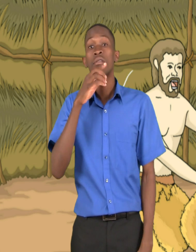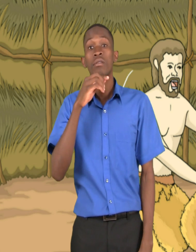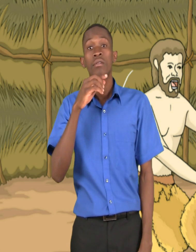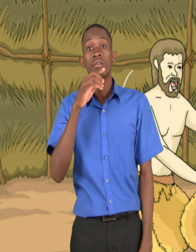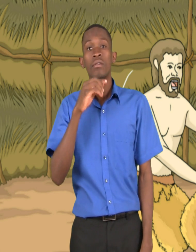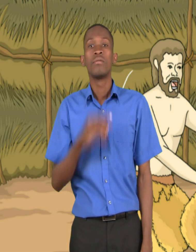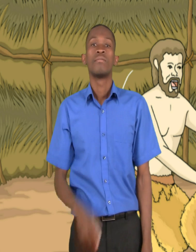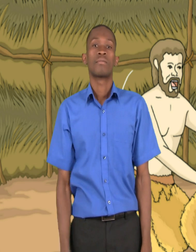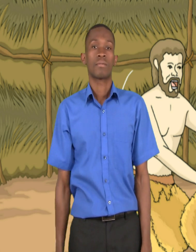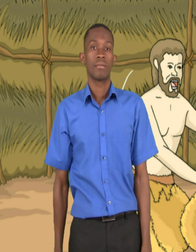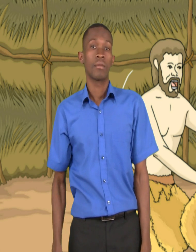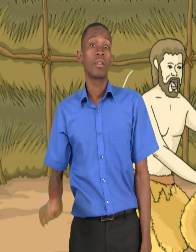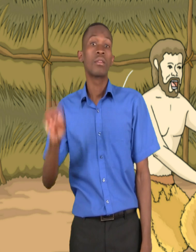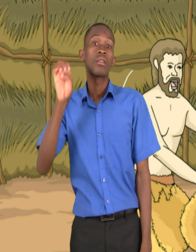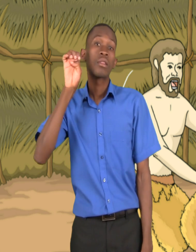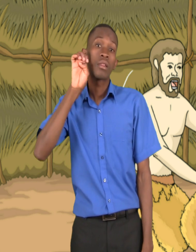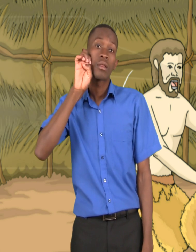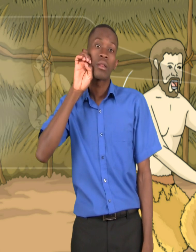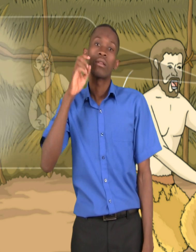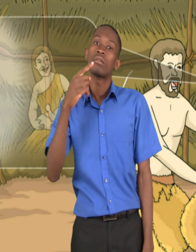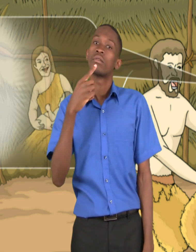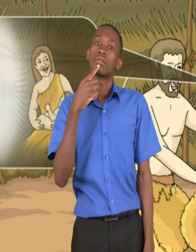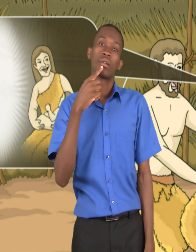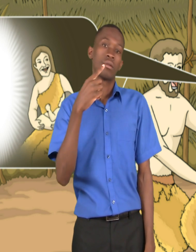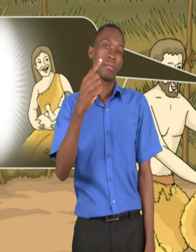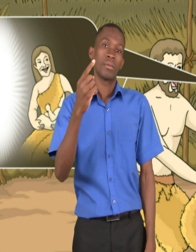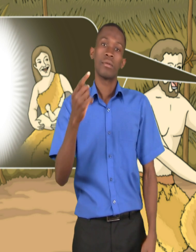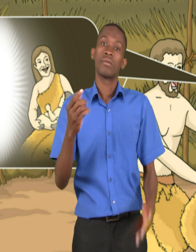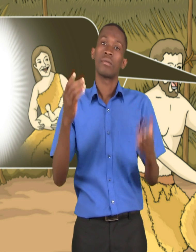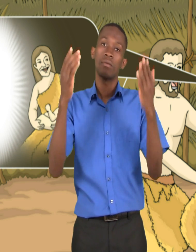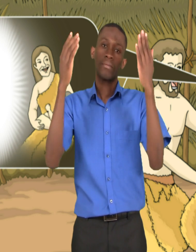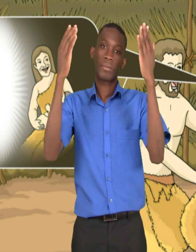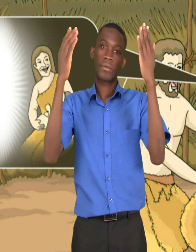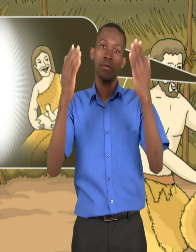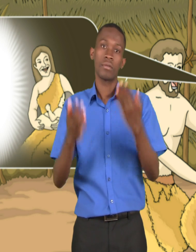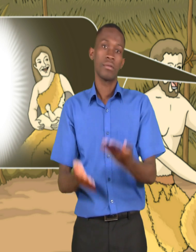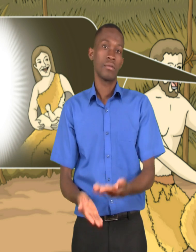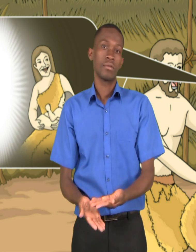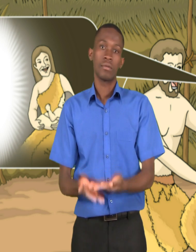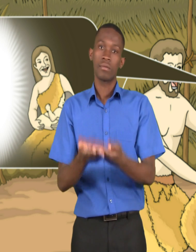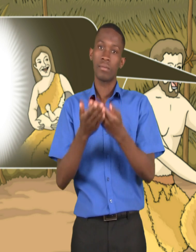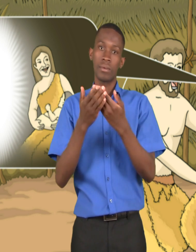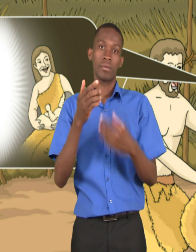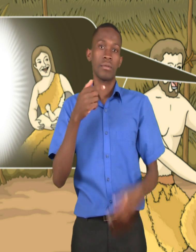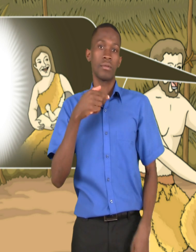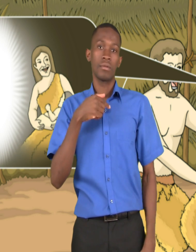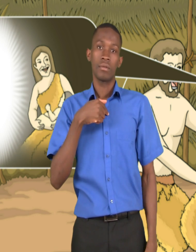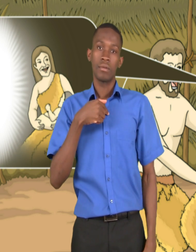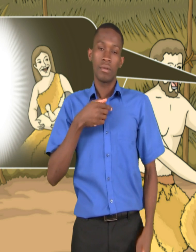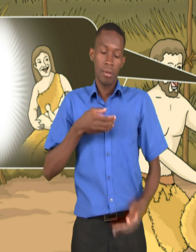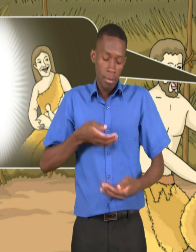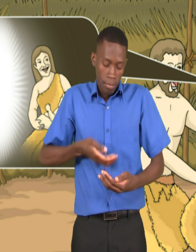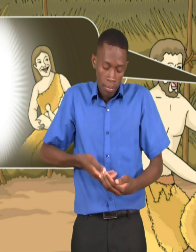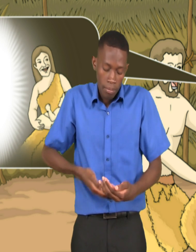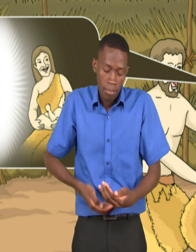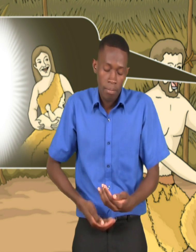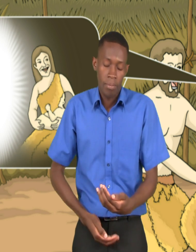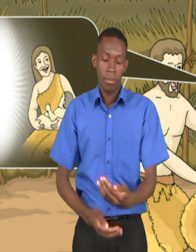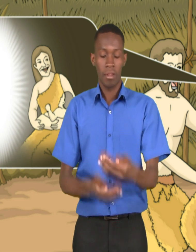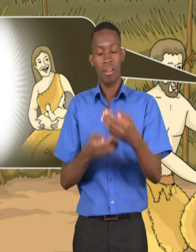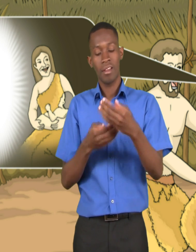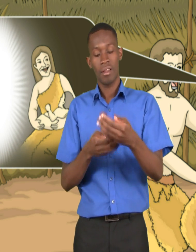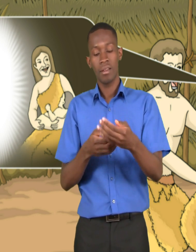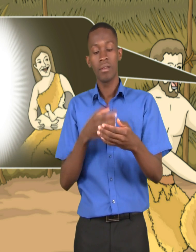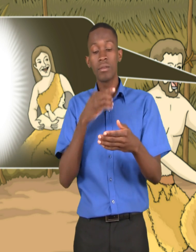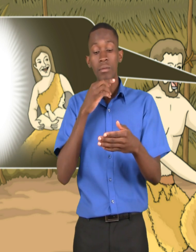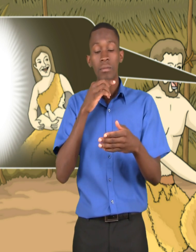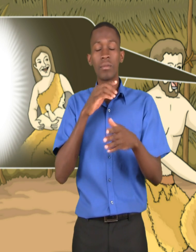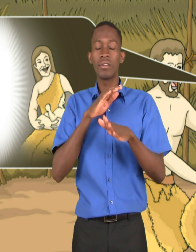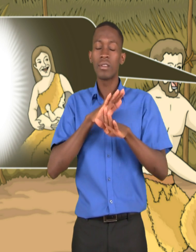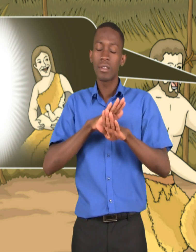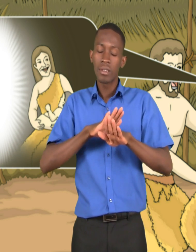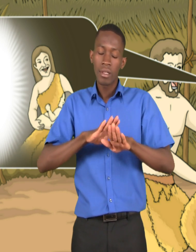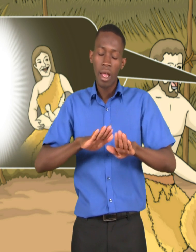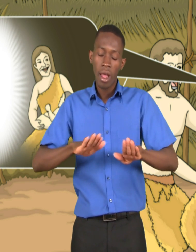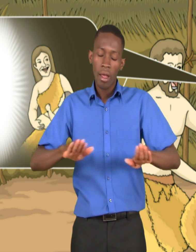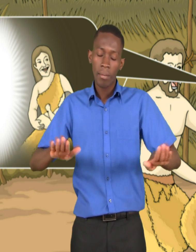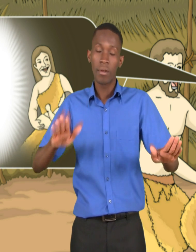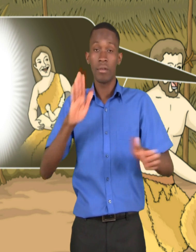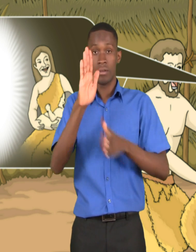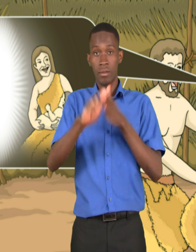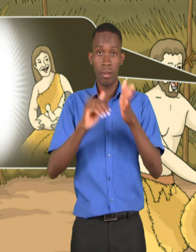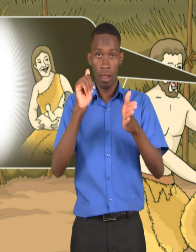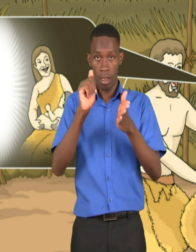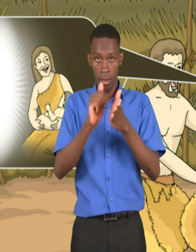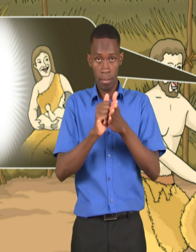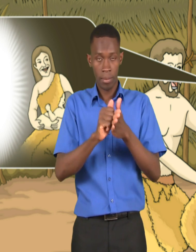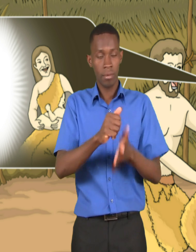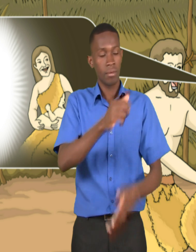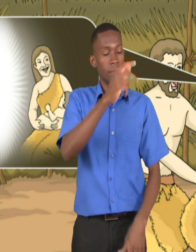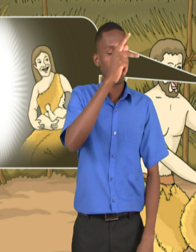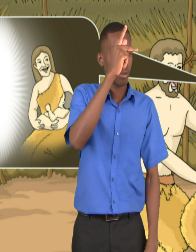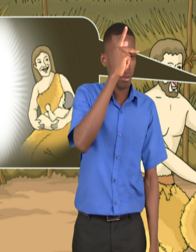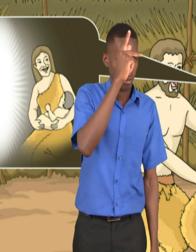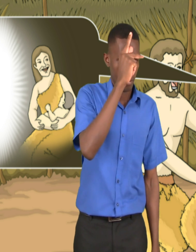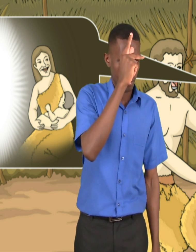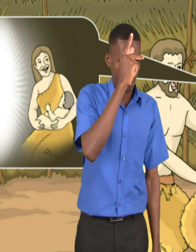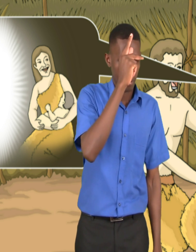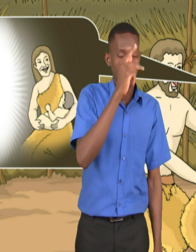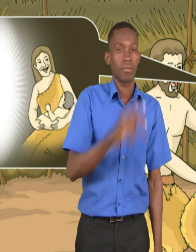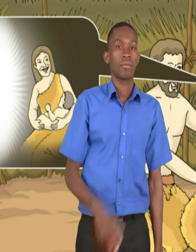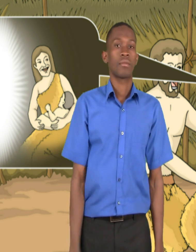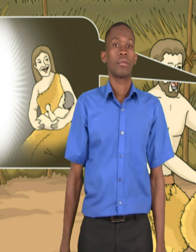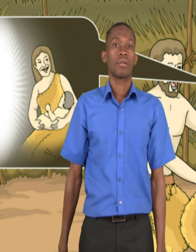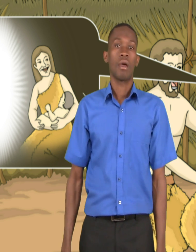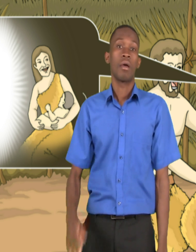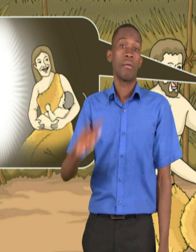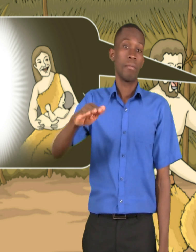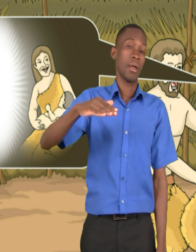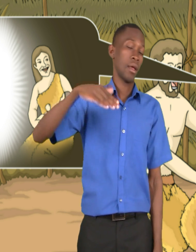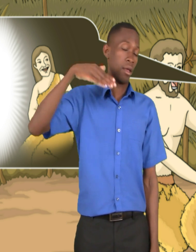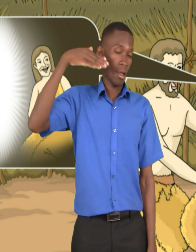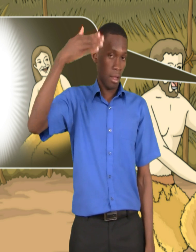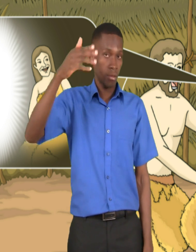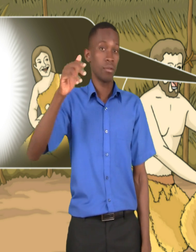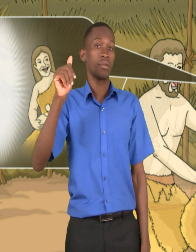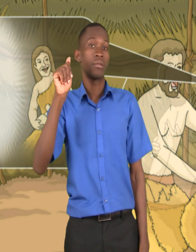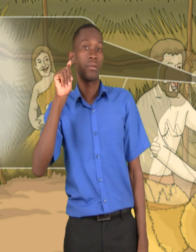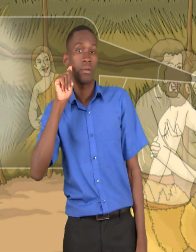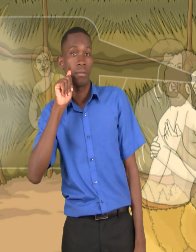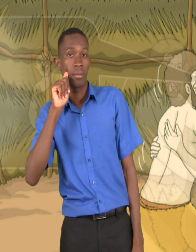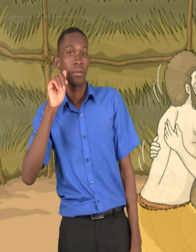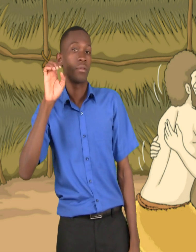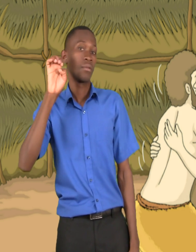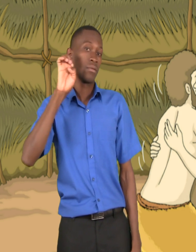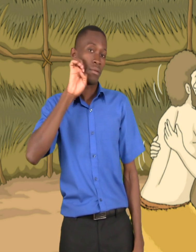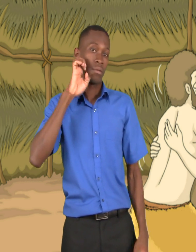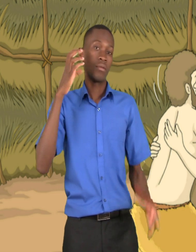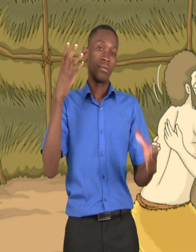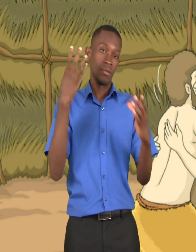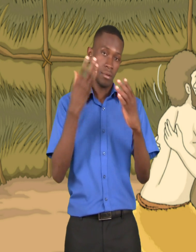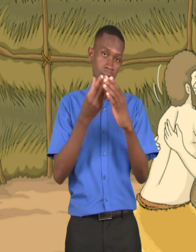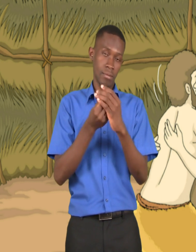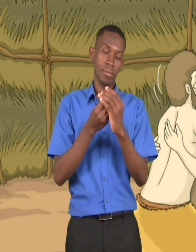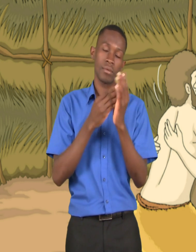“With the help of the LORD I have brought forth a man,” she said.